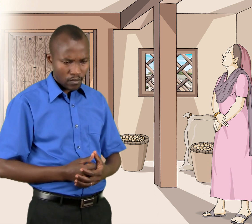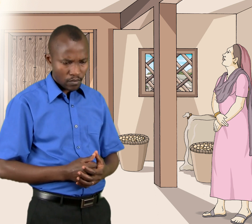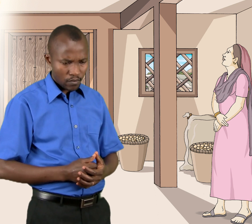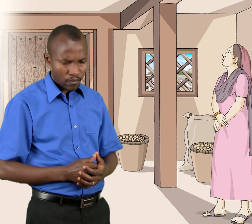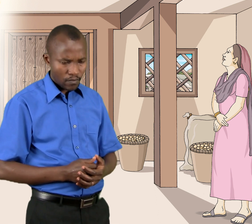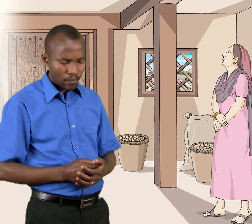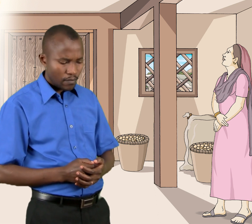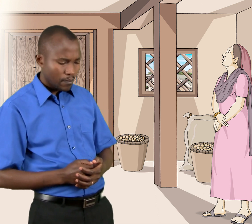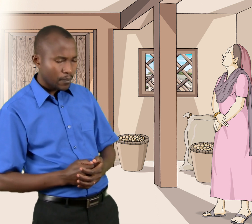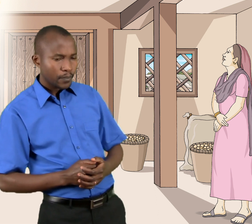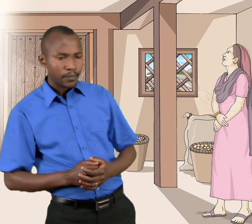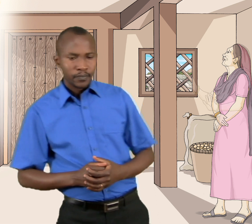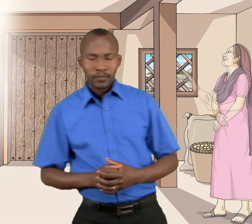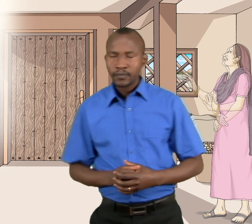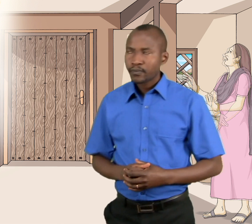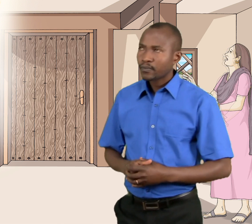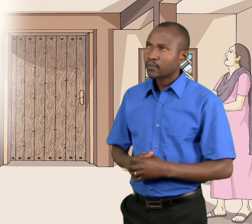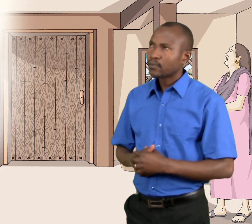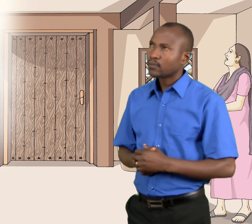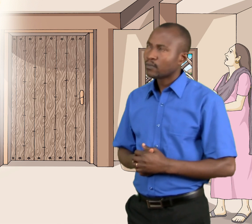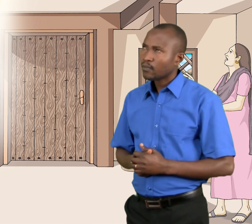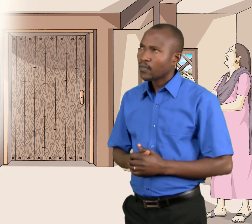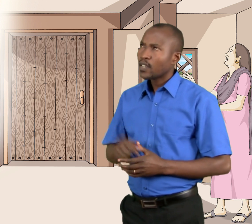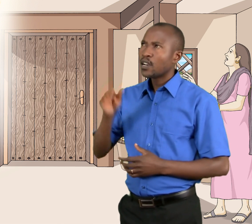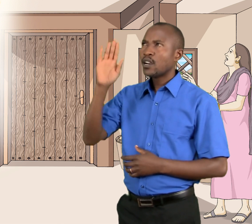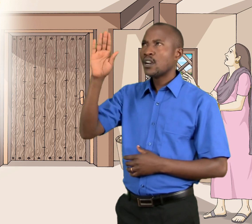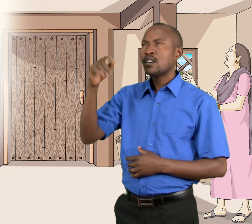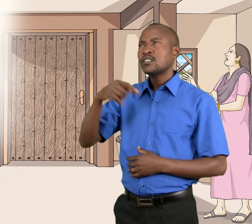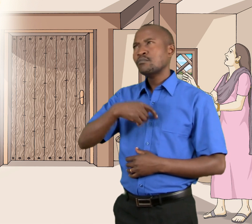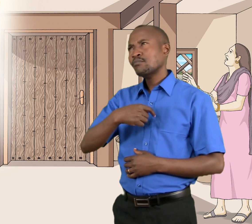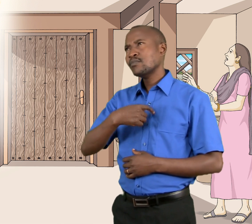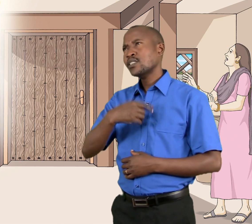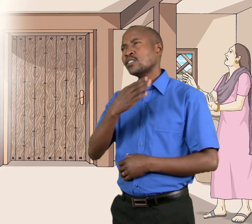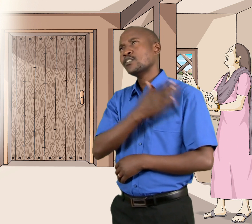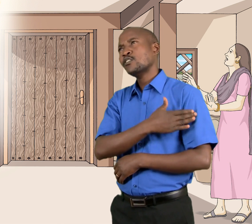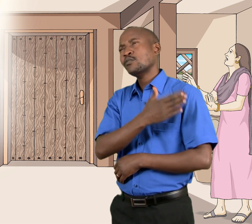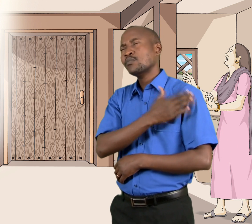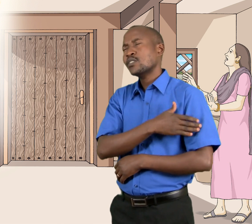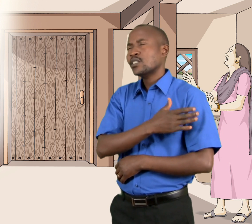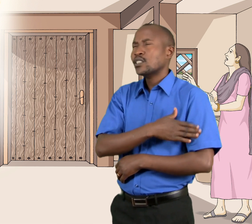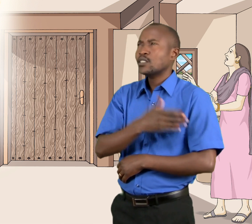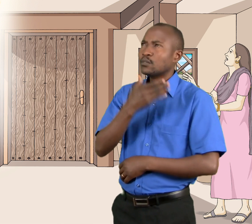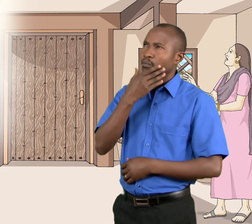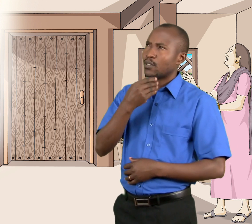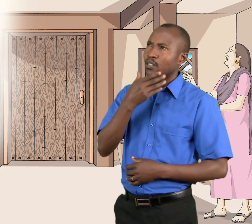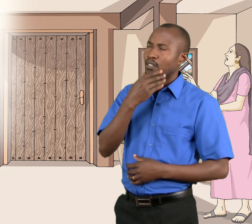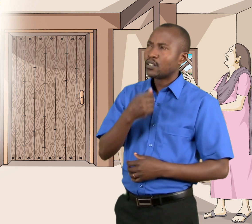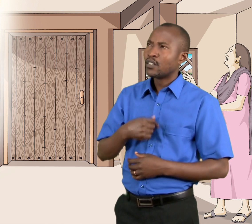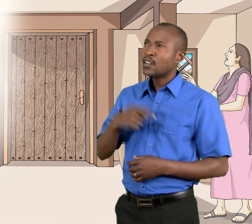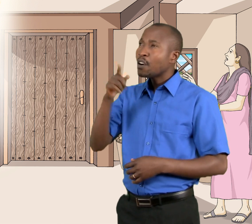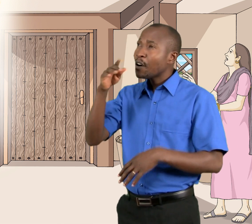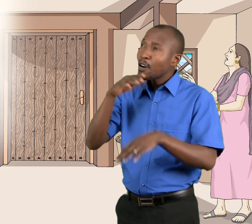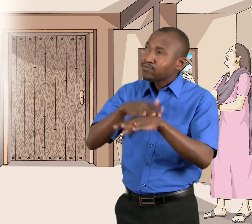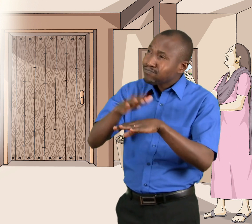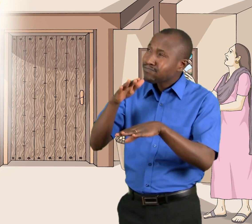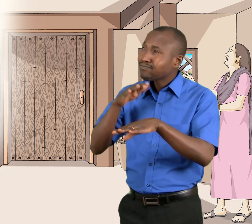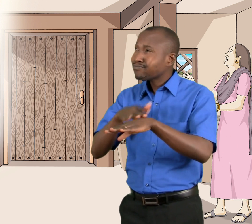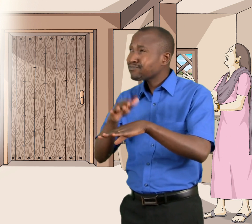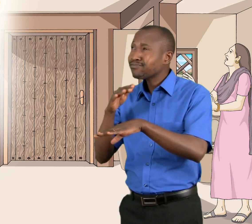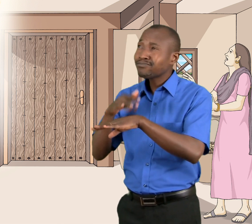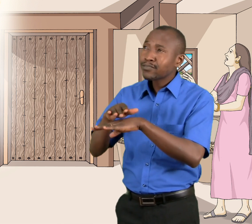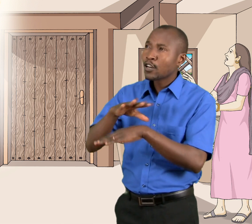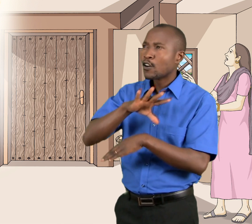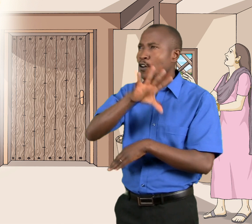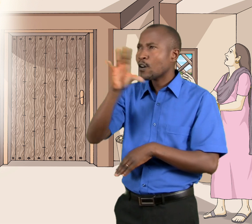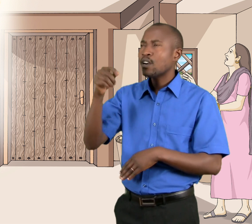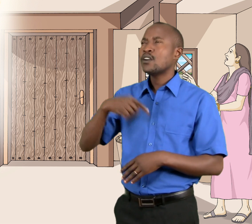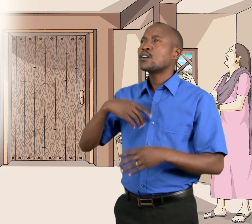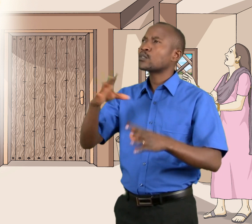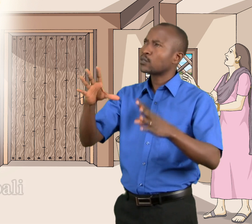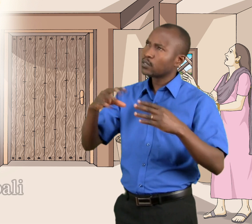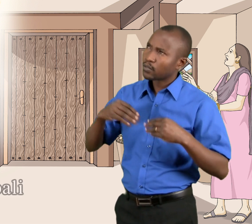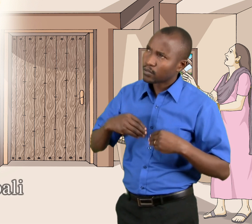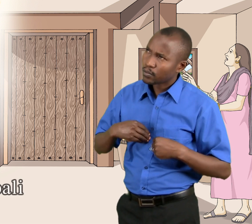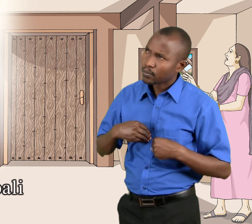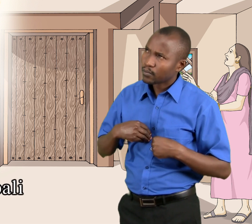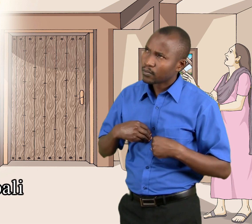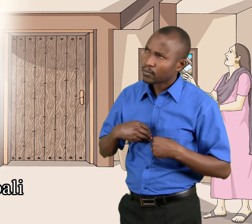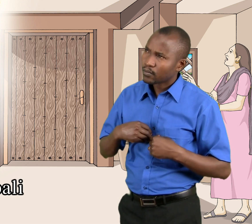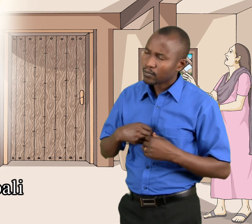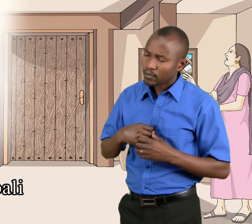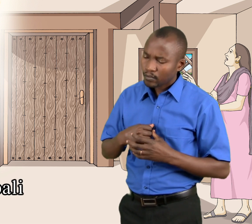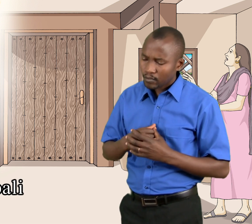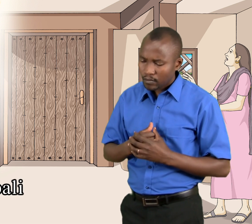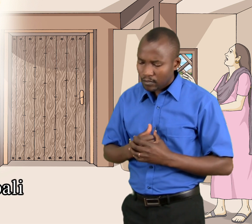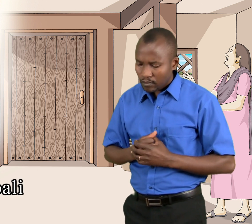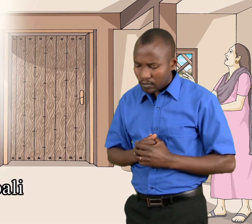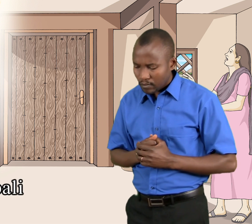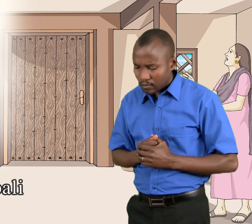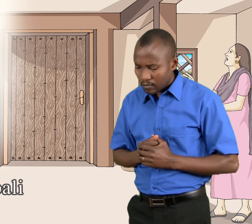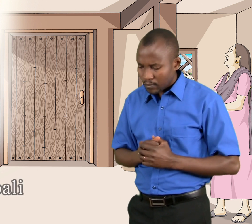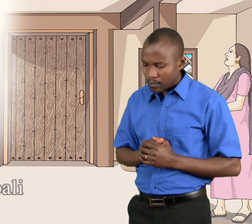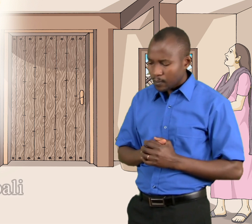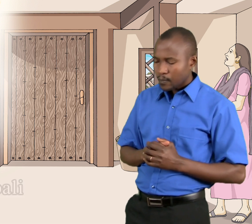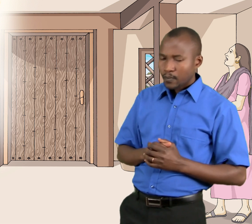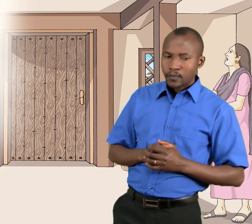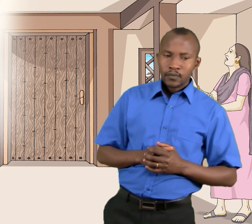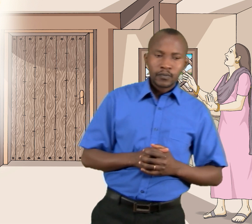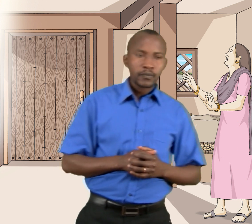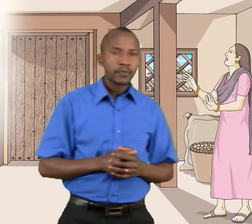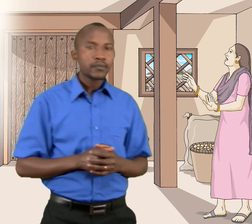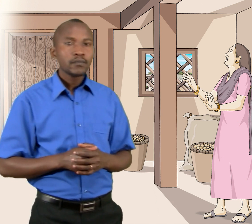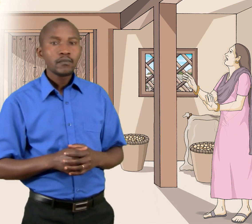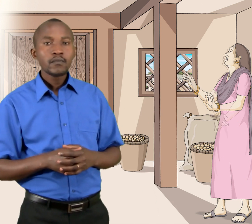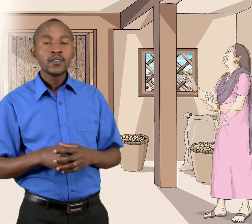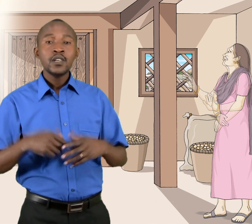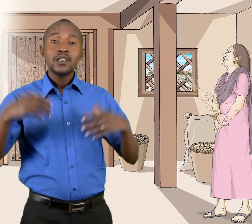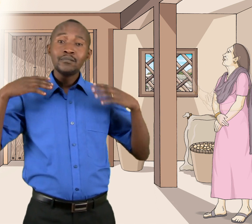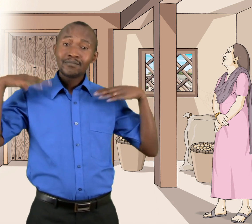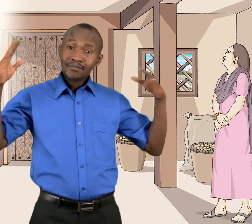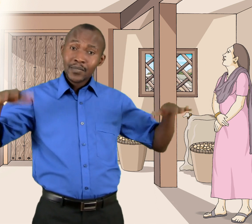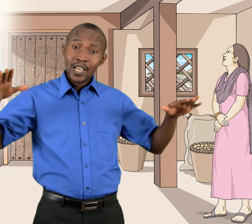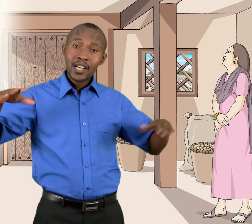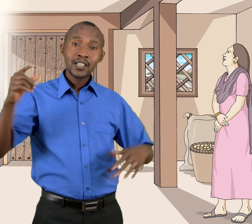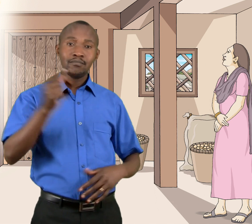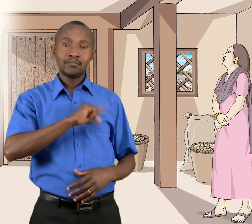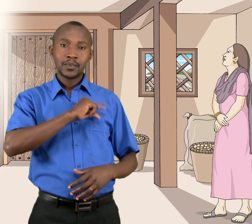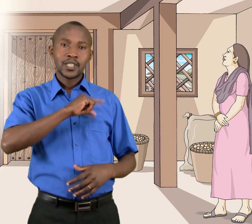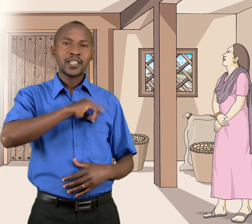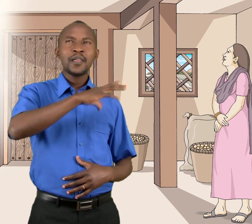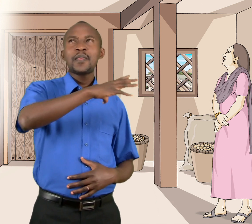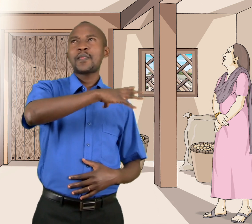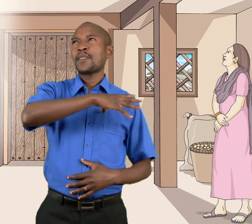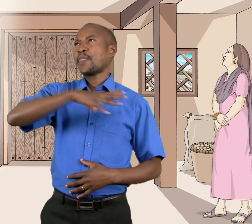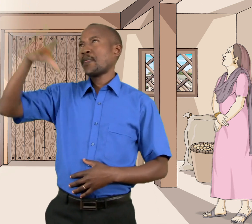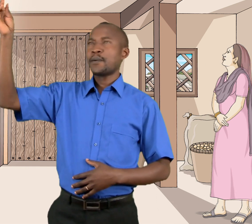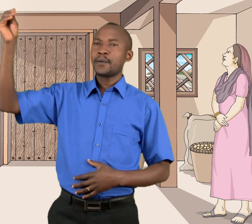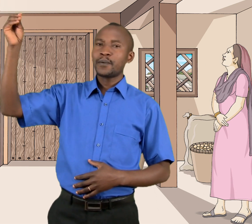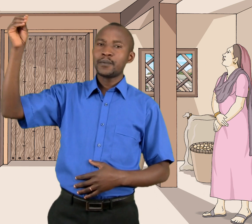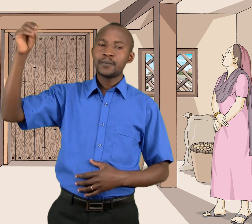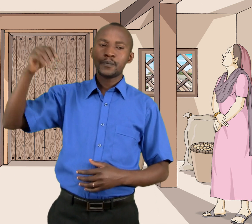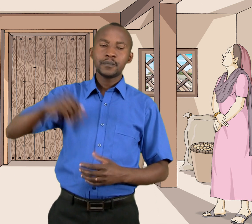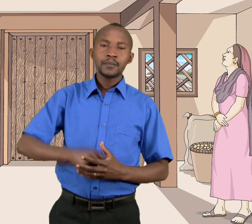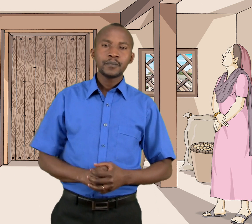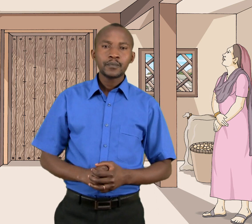“I am the Lord’s servant,” Mary answered. “May it happen to me according to your word.”